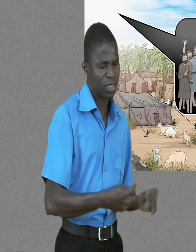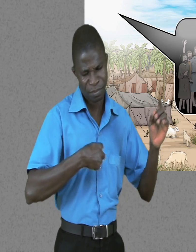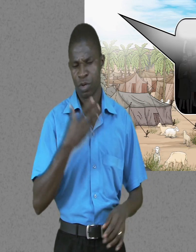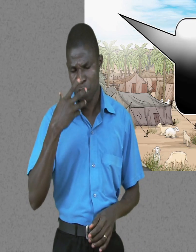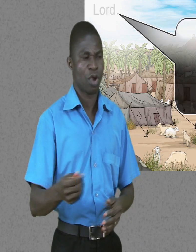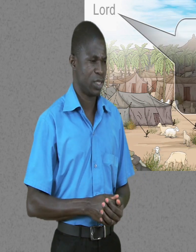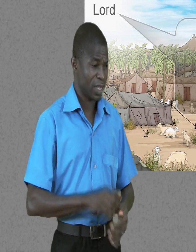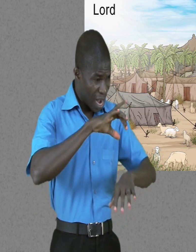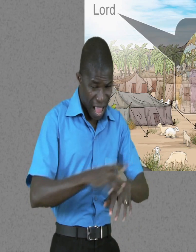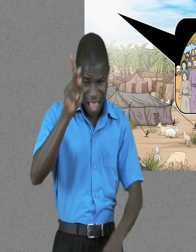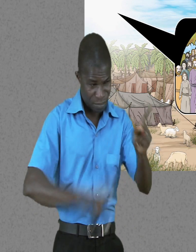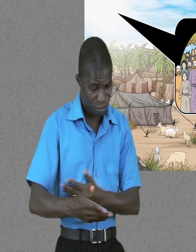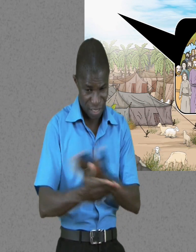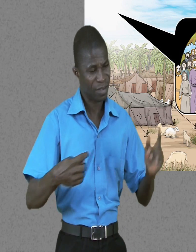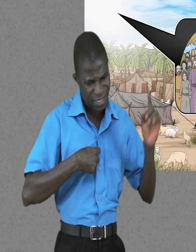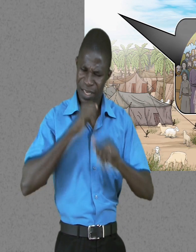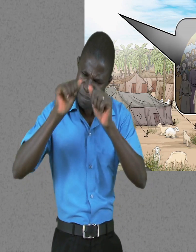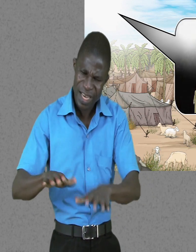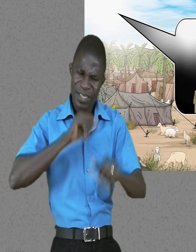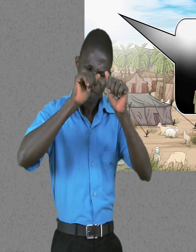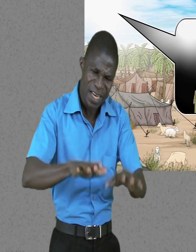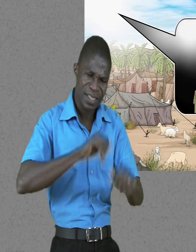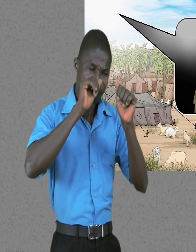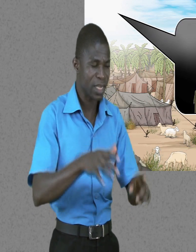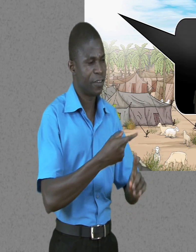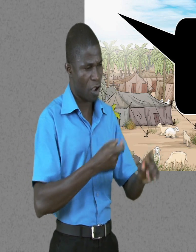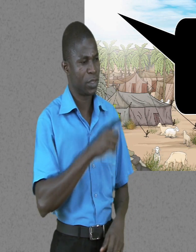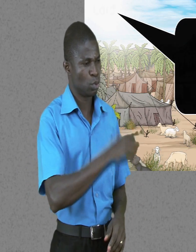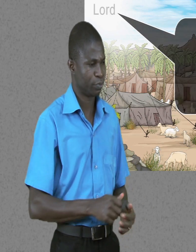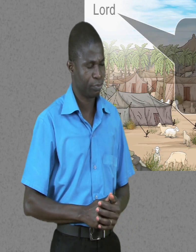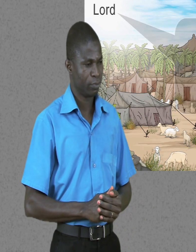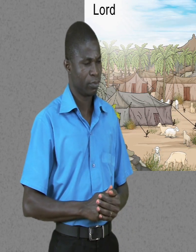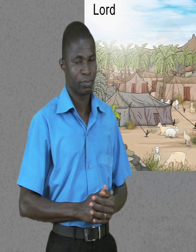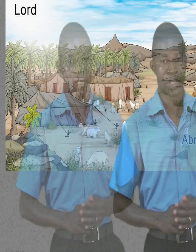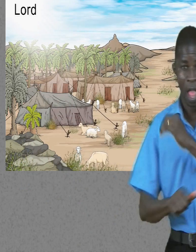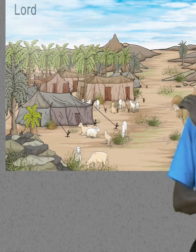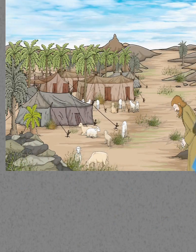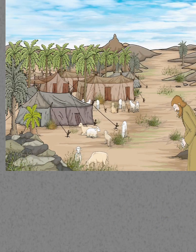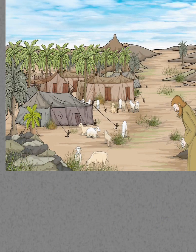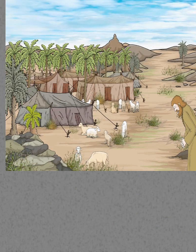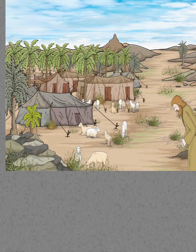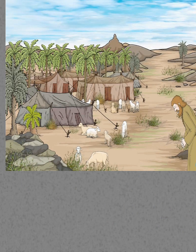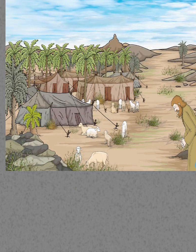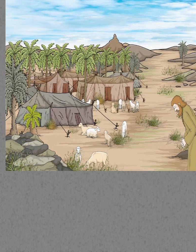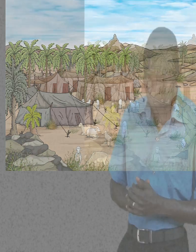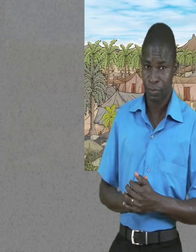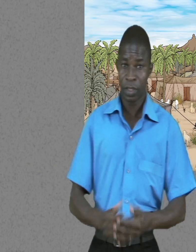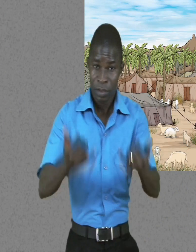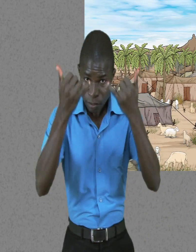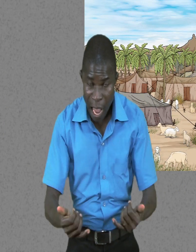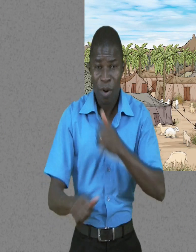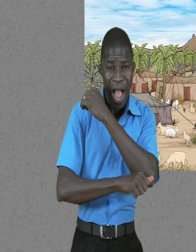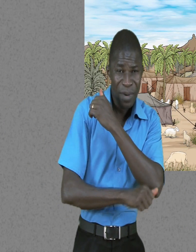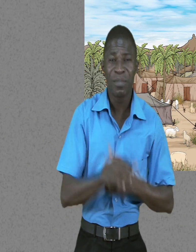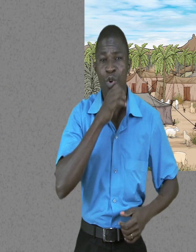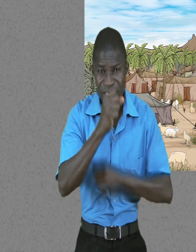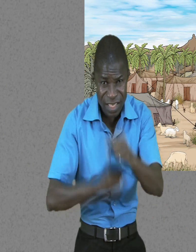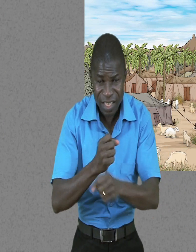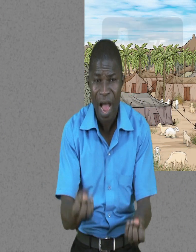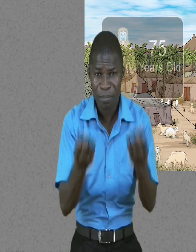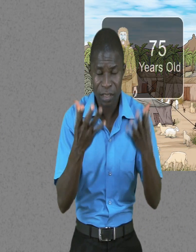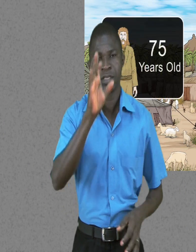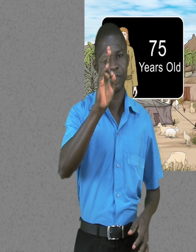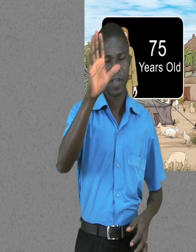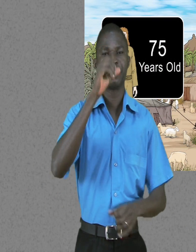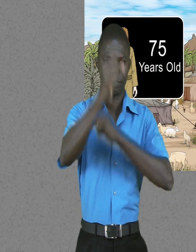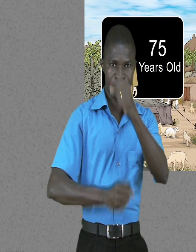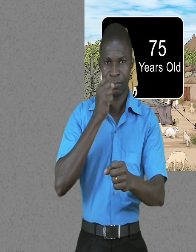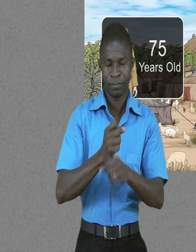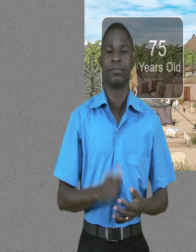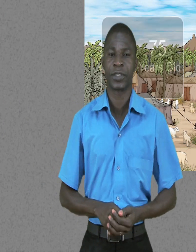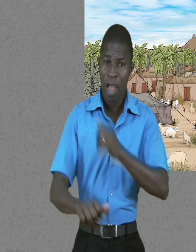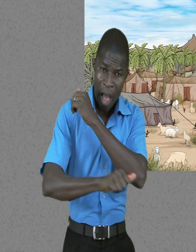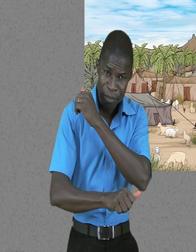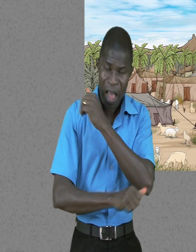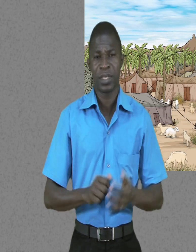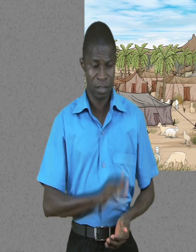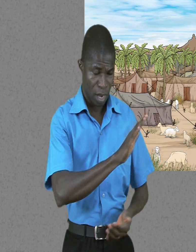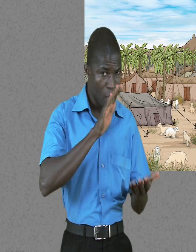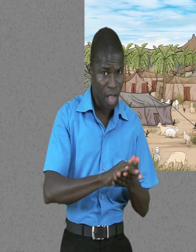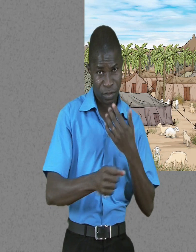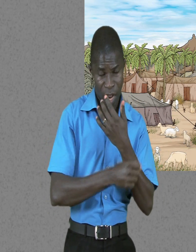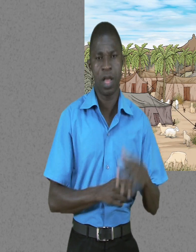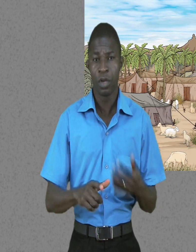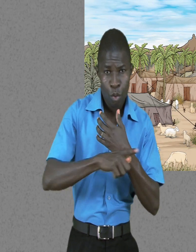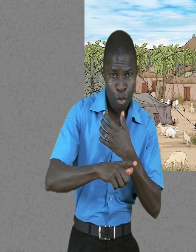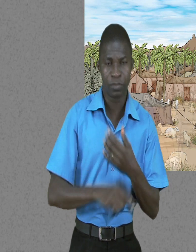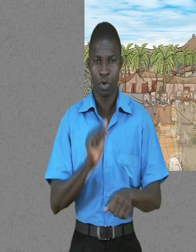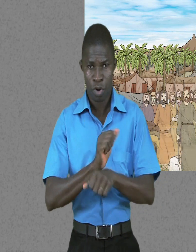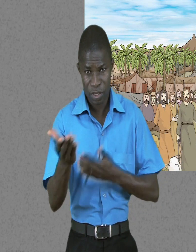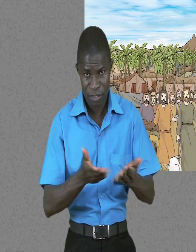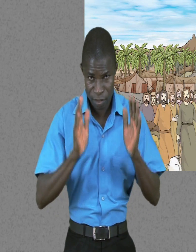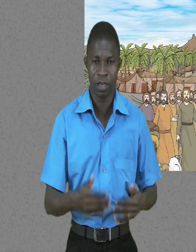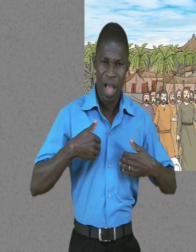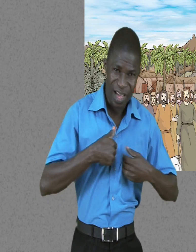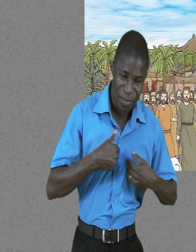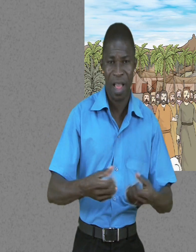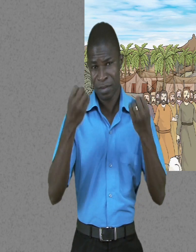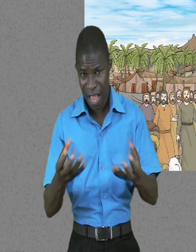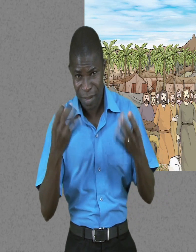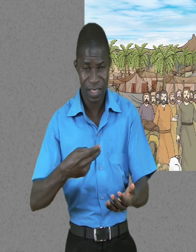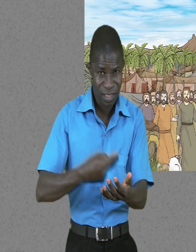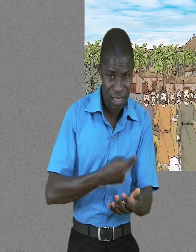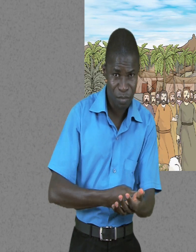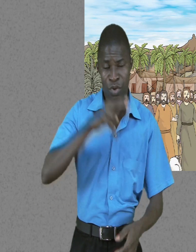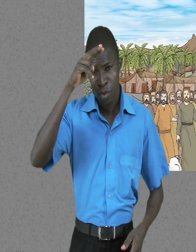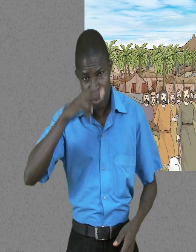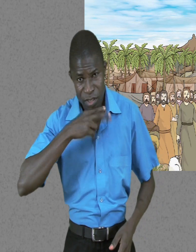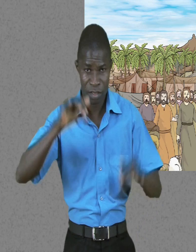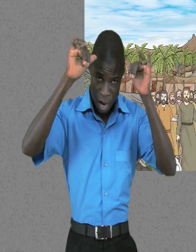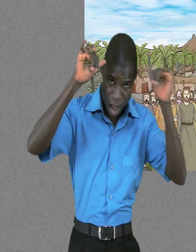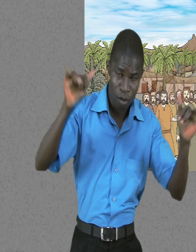and all the families of the earth will be blessed through you.” So Abram departed, as the LORD had directed him, and Lot went with him. Abram was seventy-five years old when he left Haran.